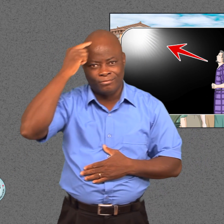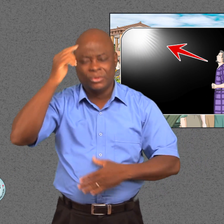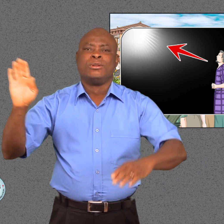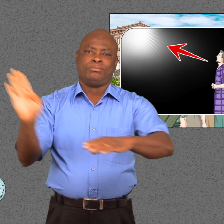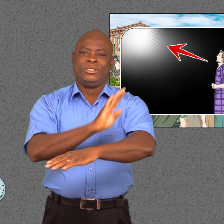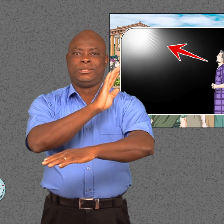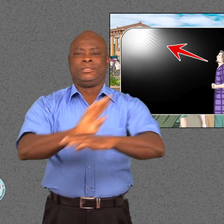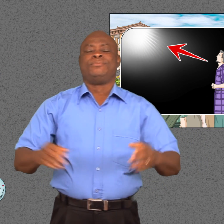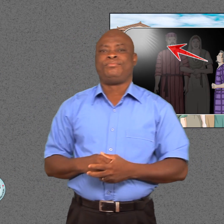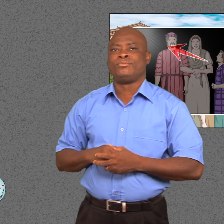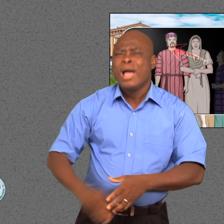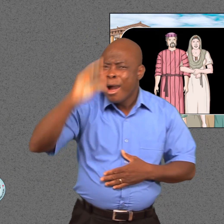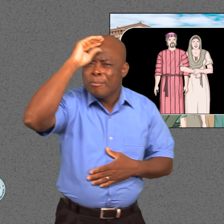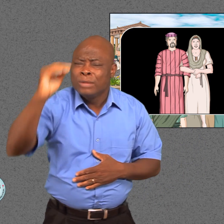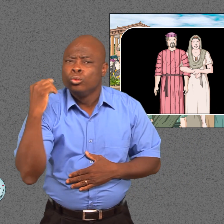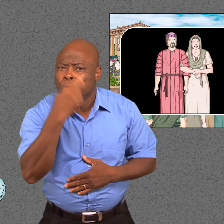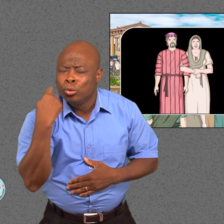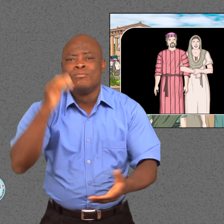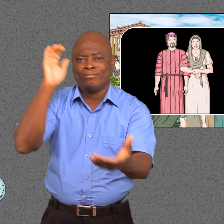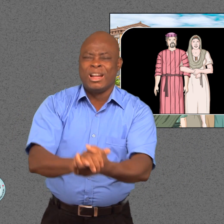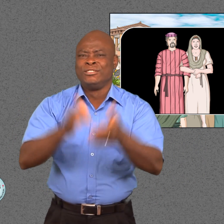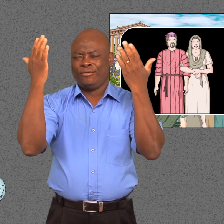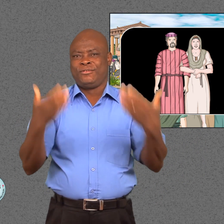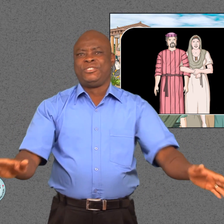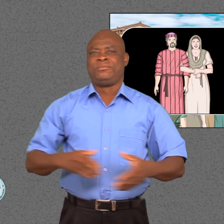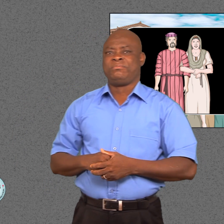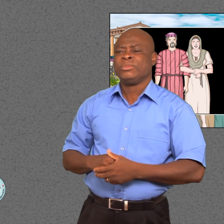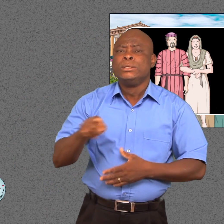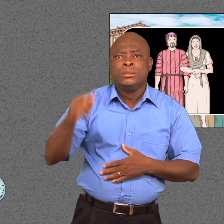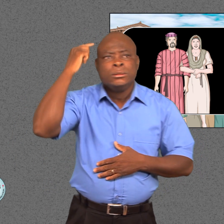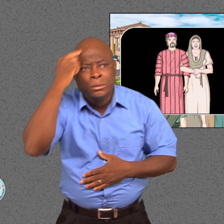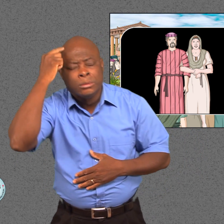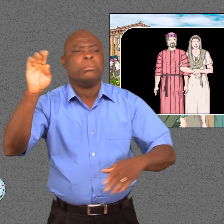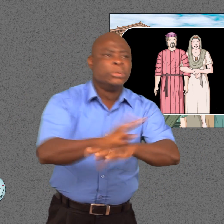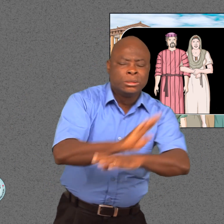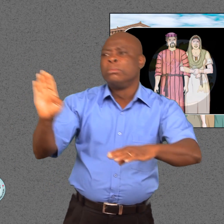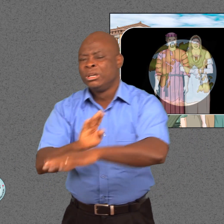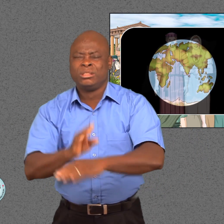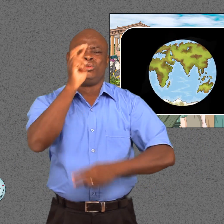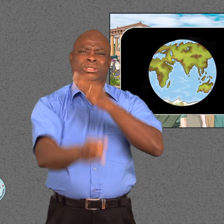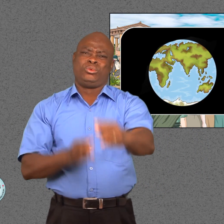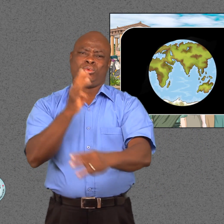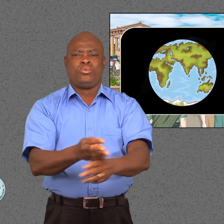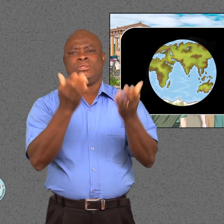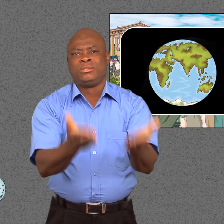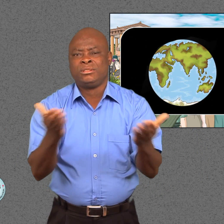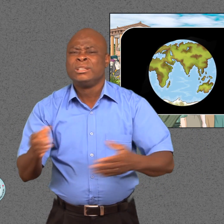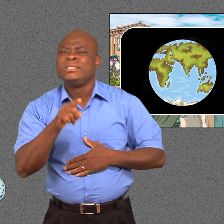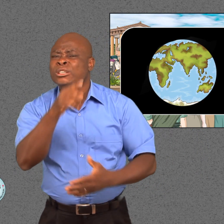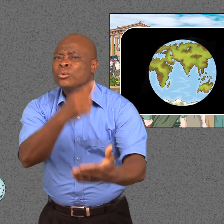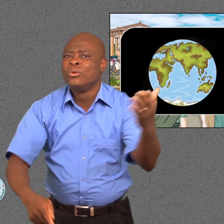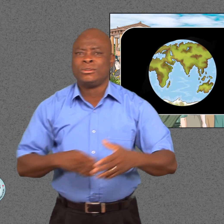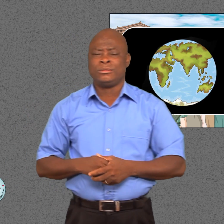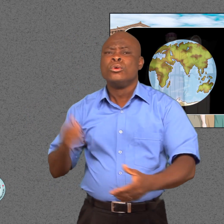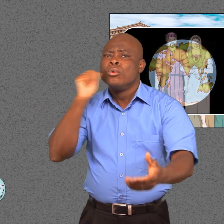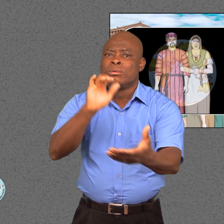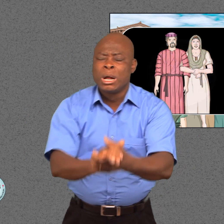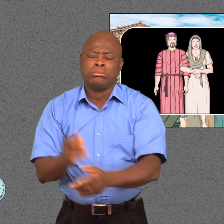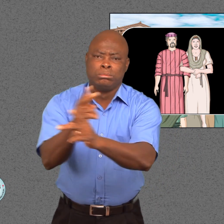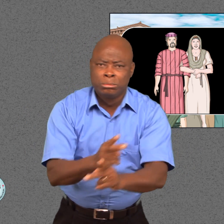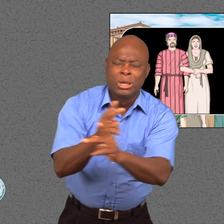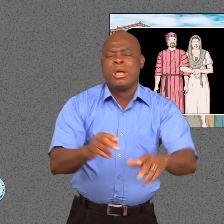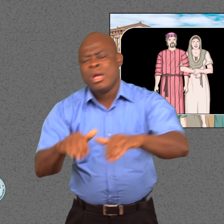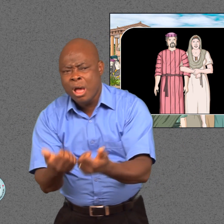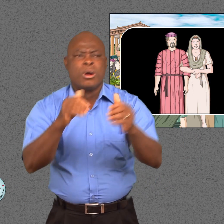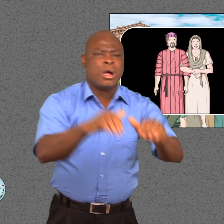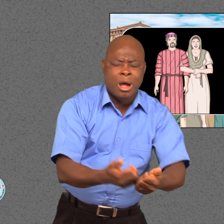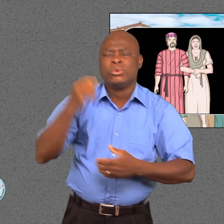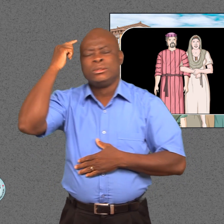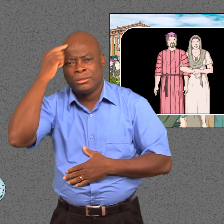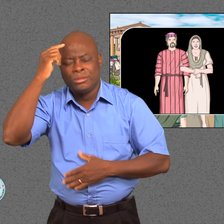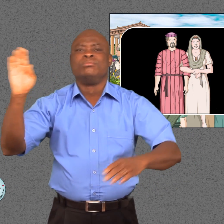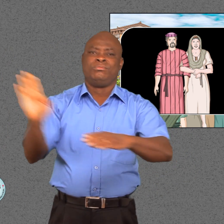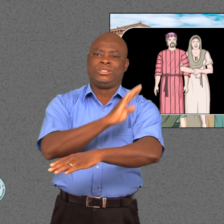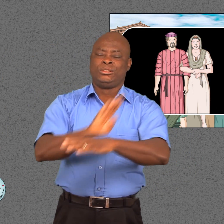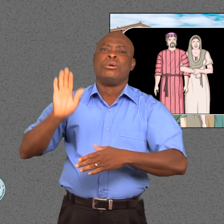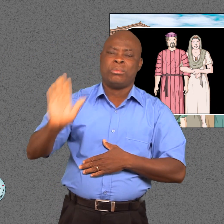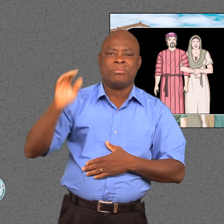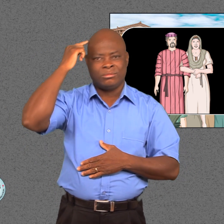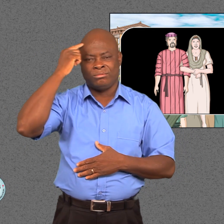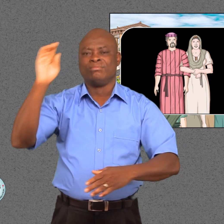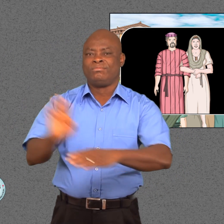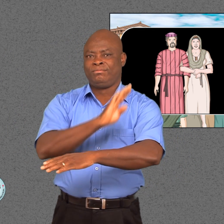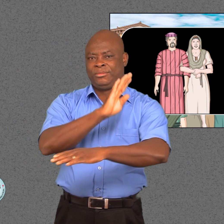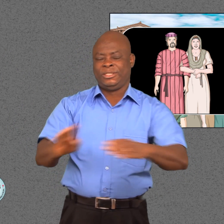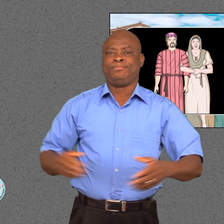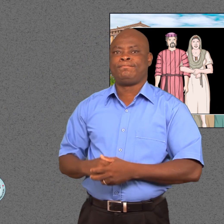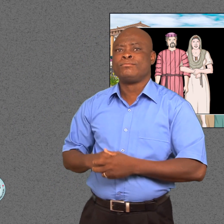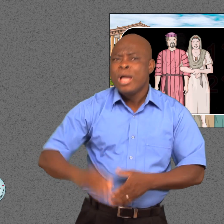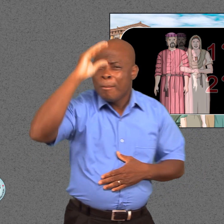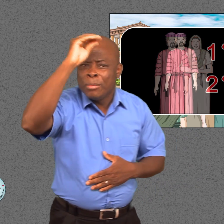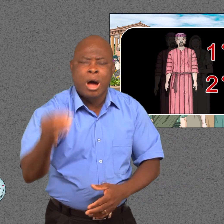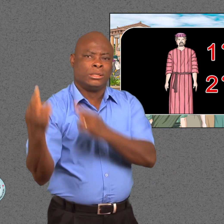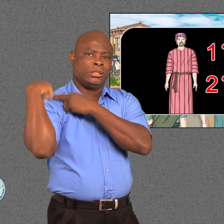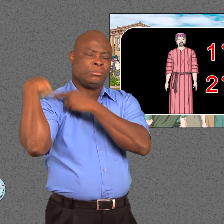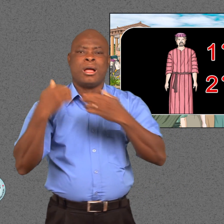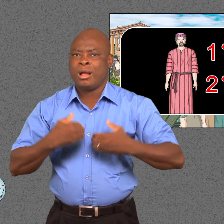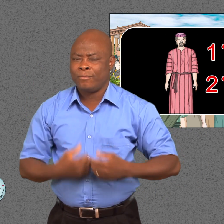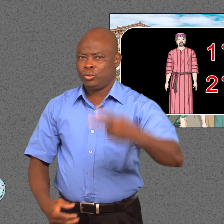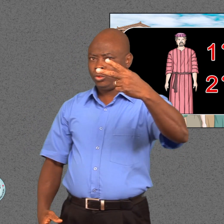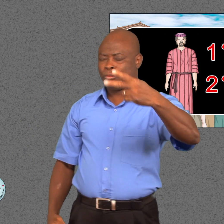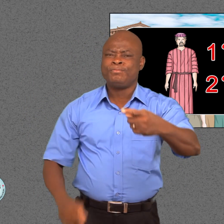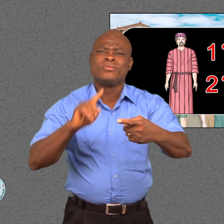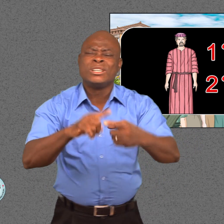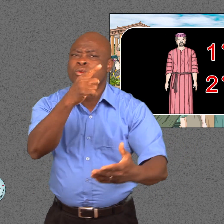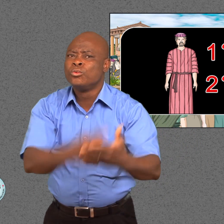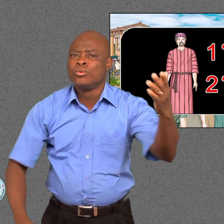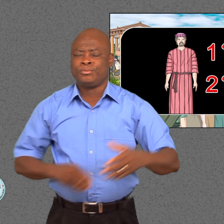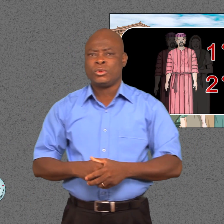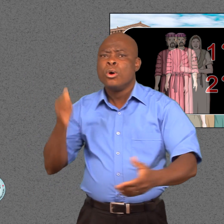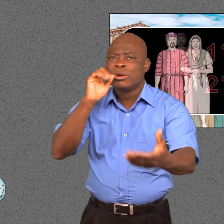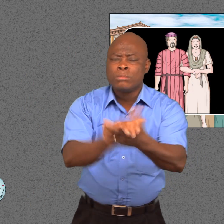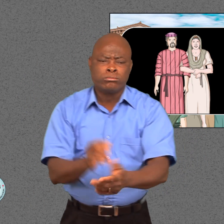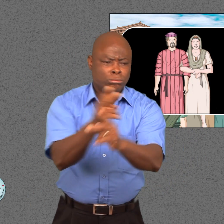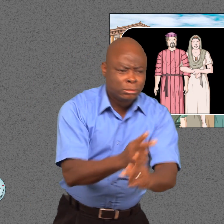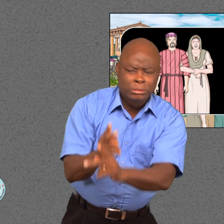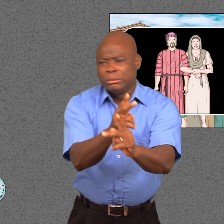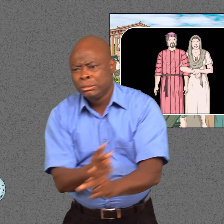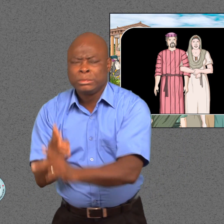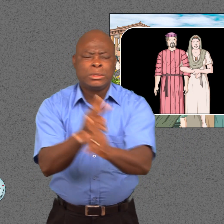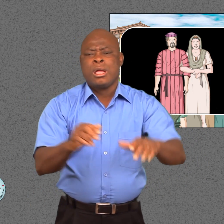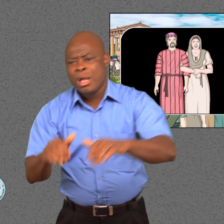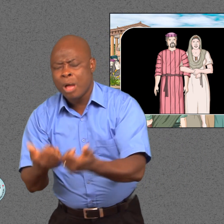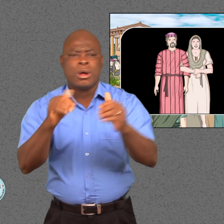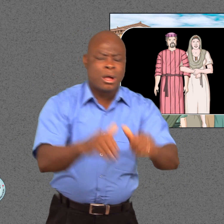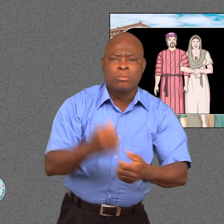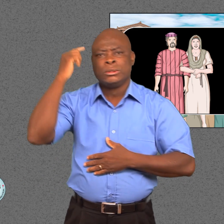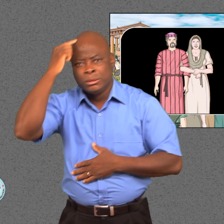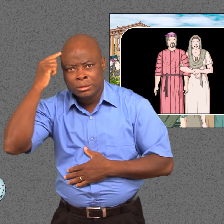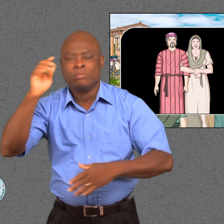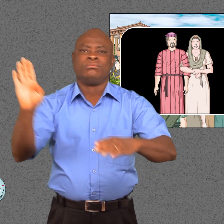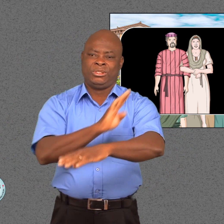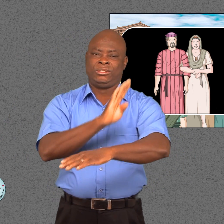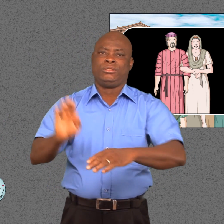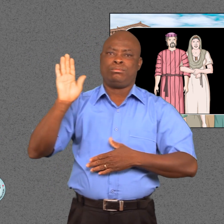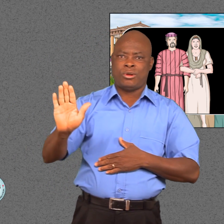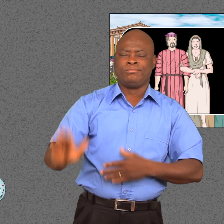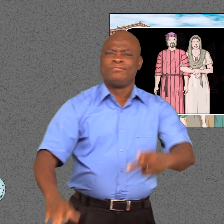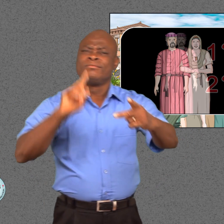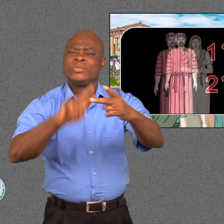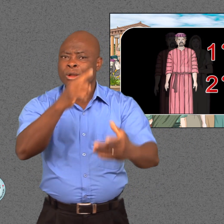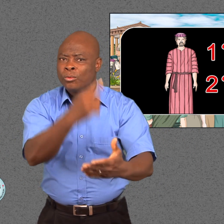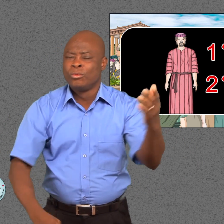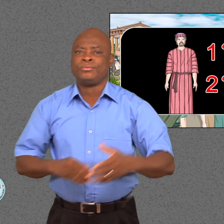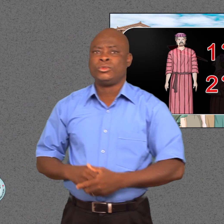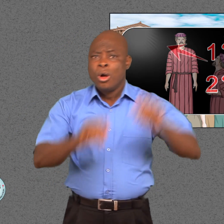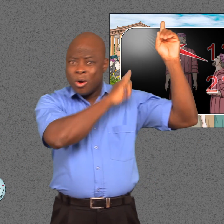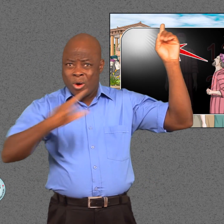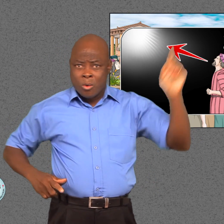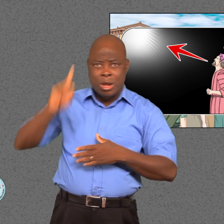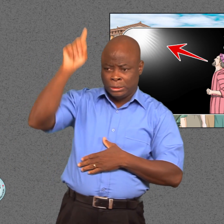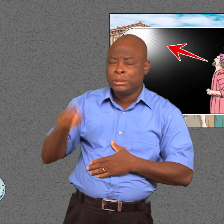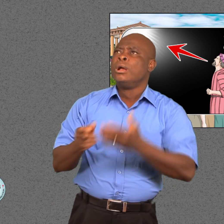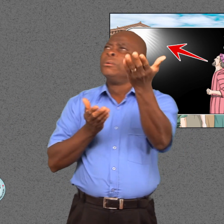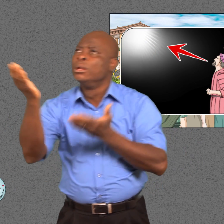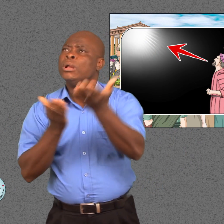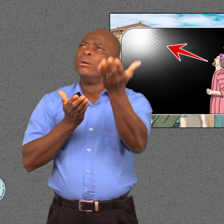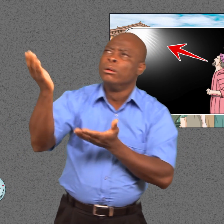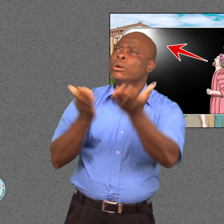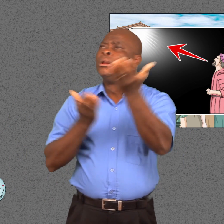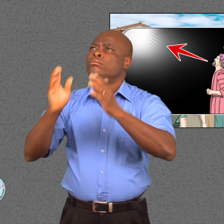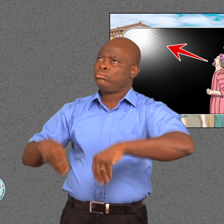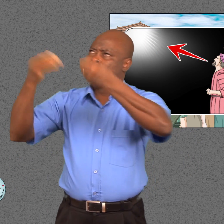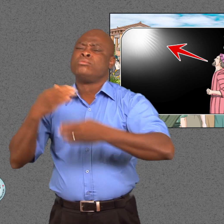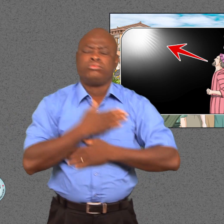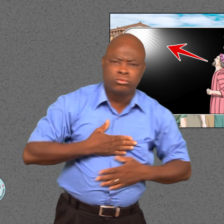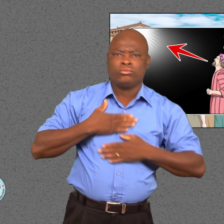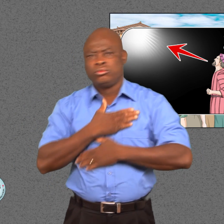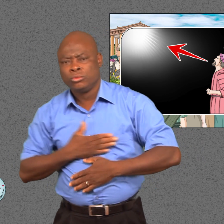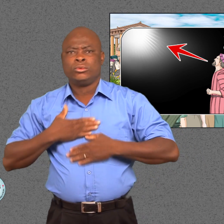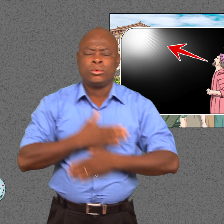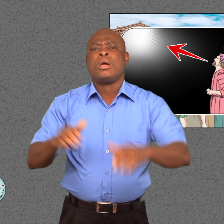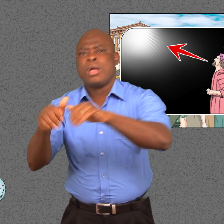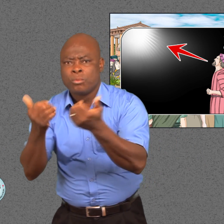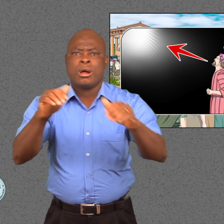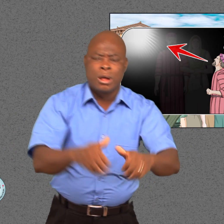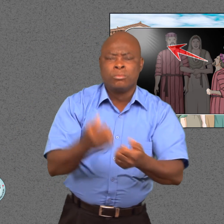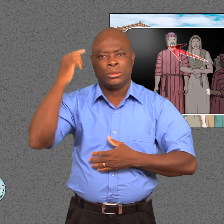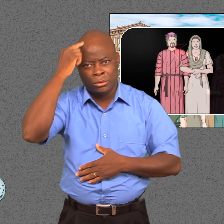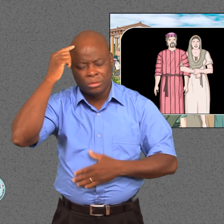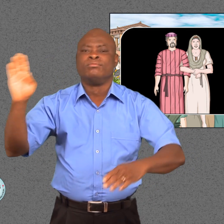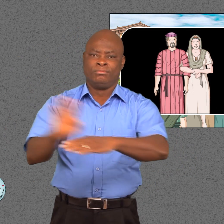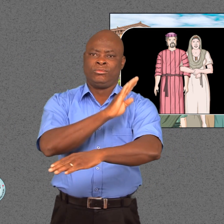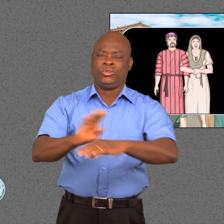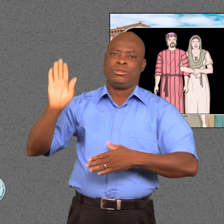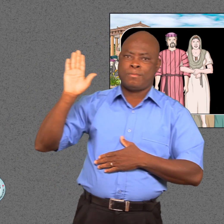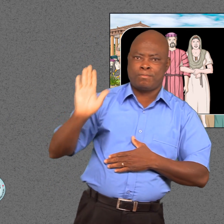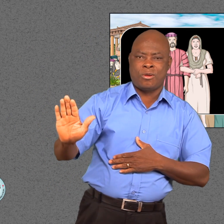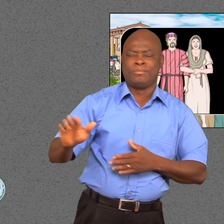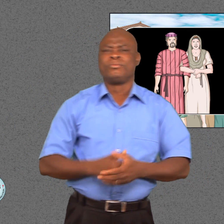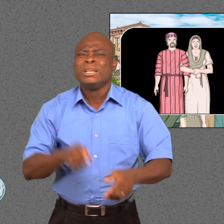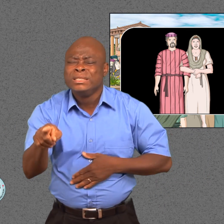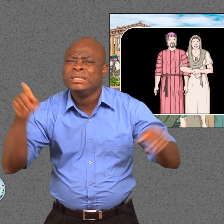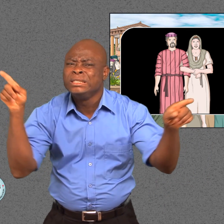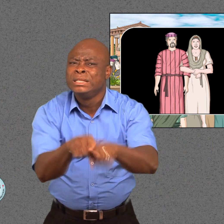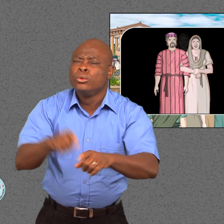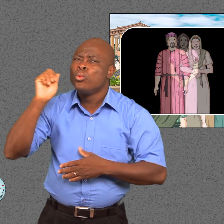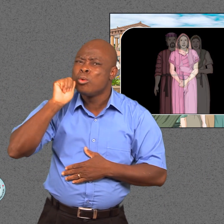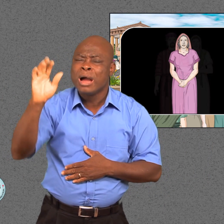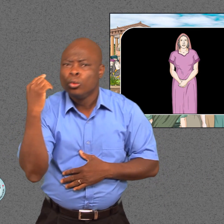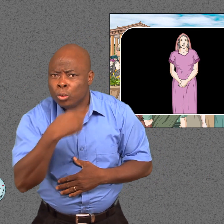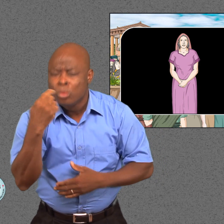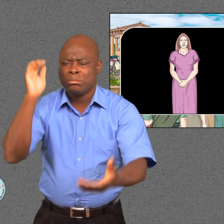But the married man is concerned about the affairs of this world, how he can please his wife, and his interests are divided.